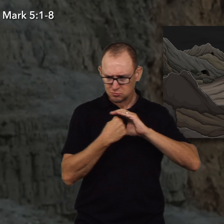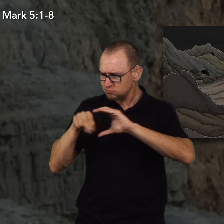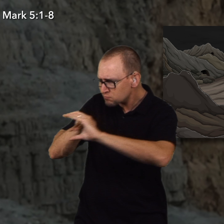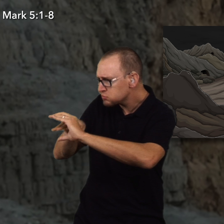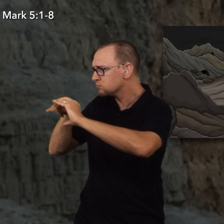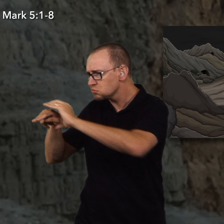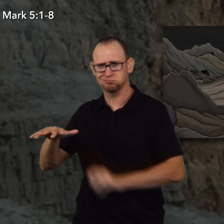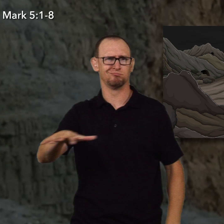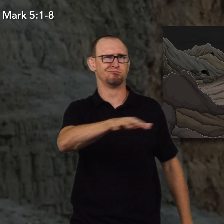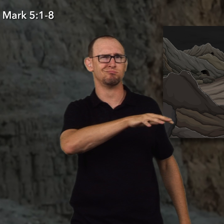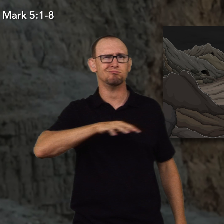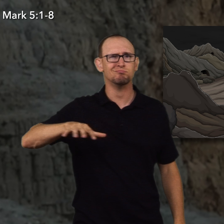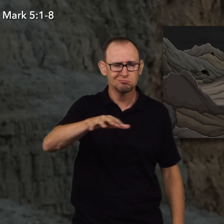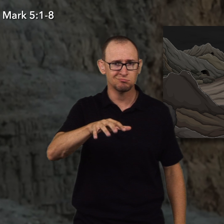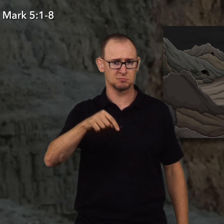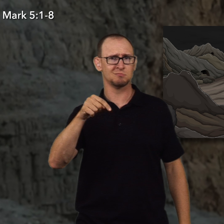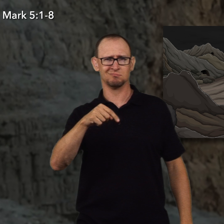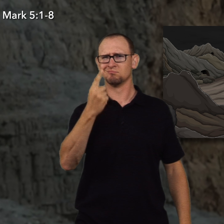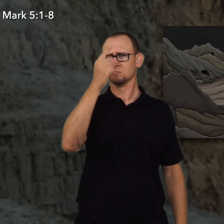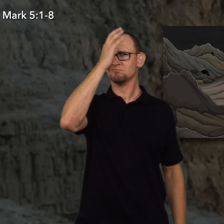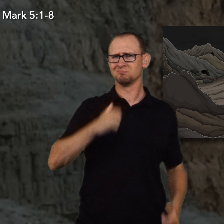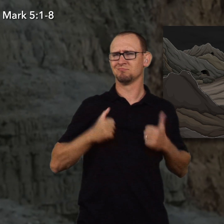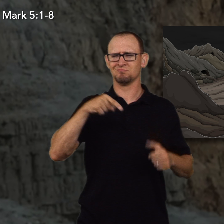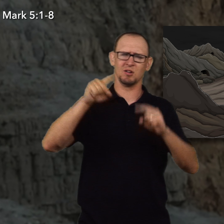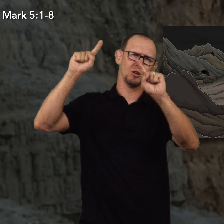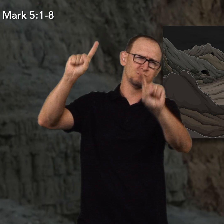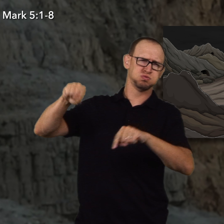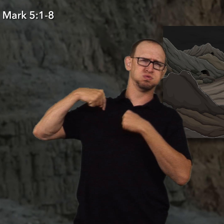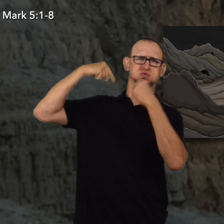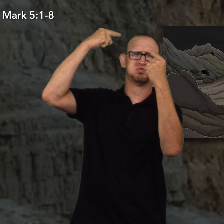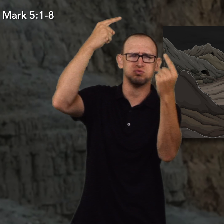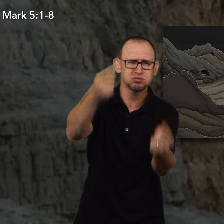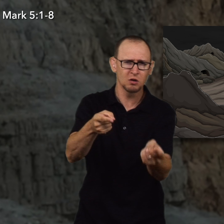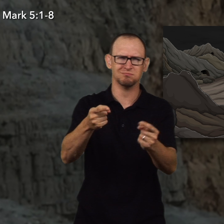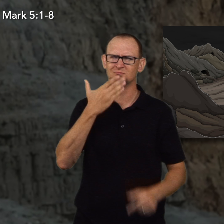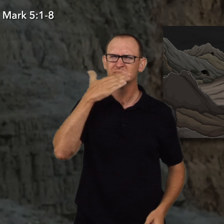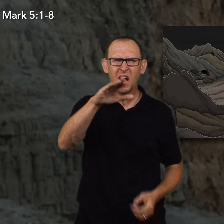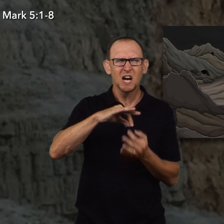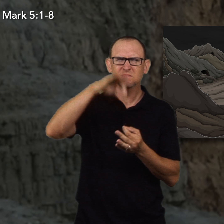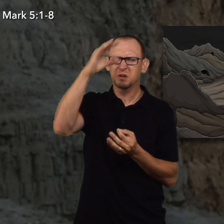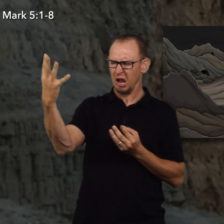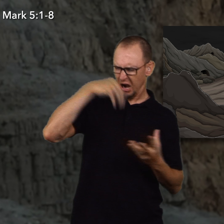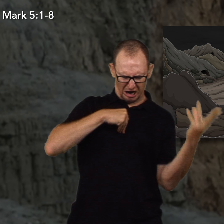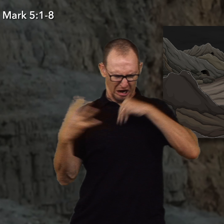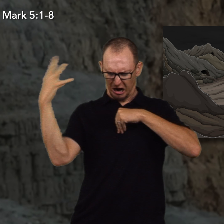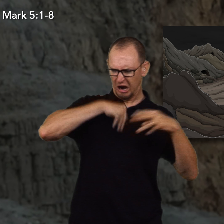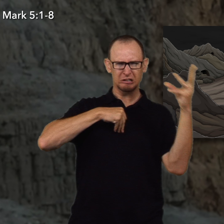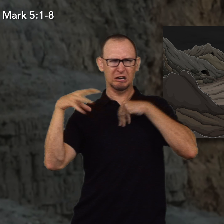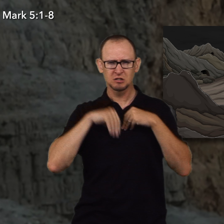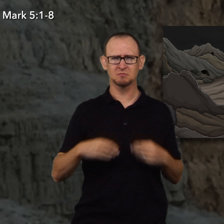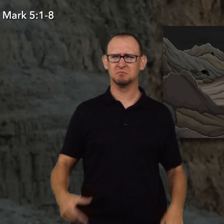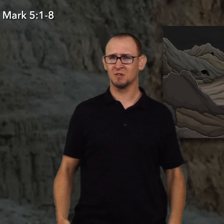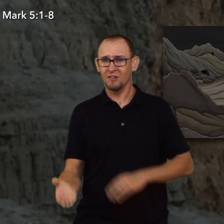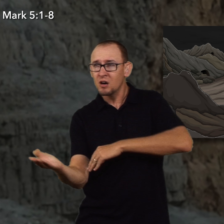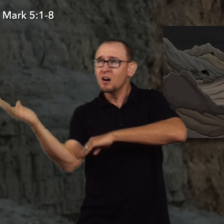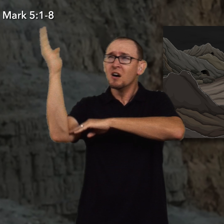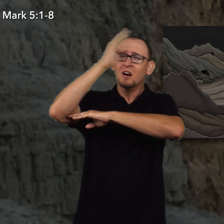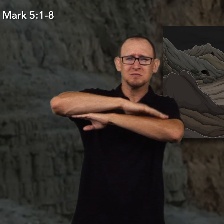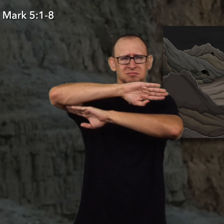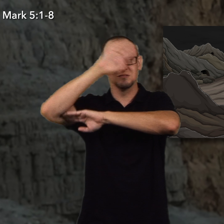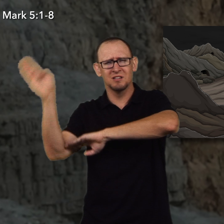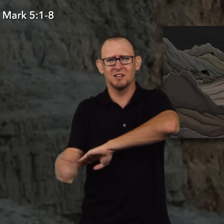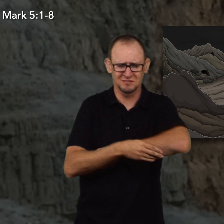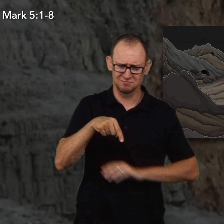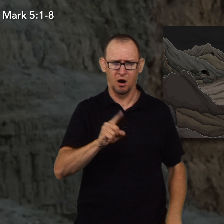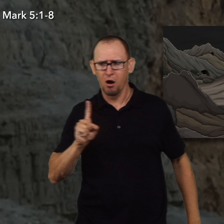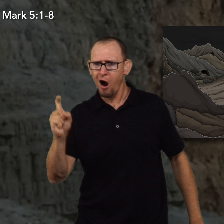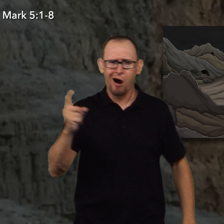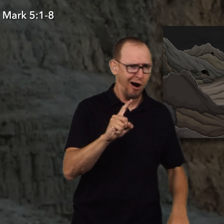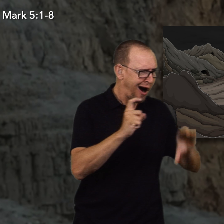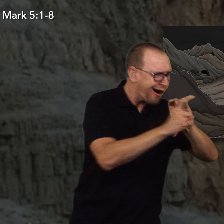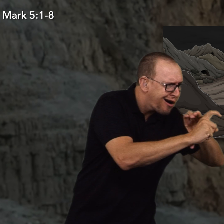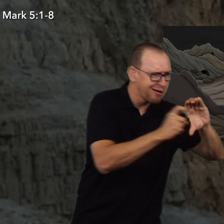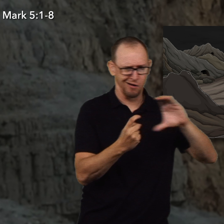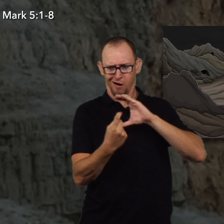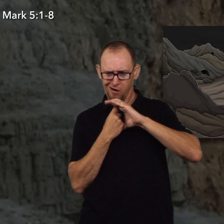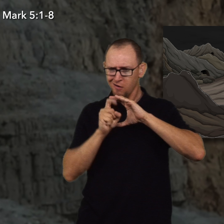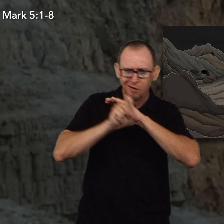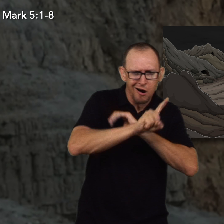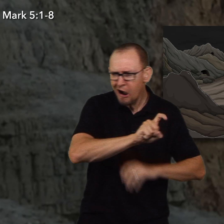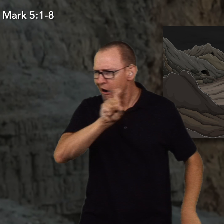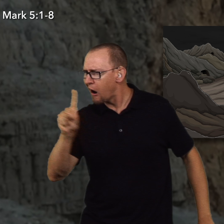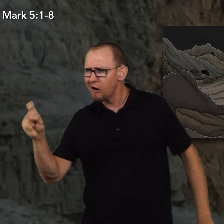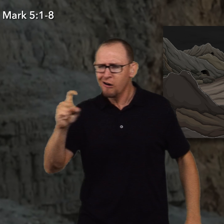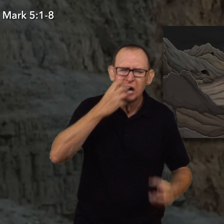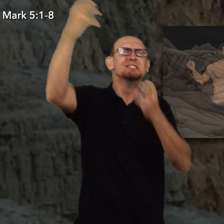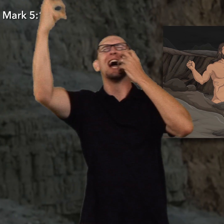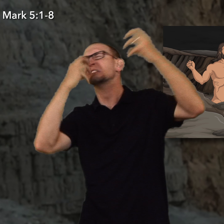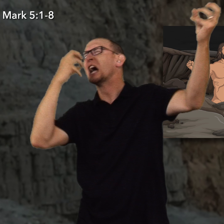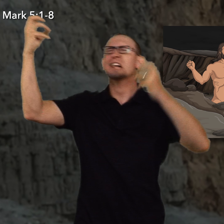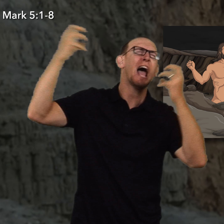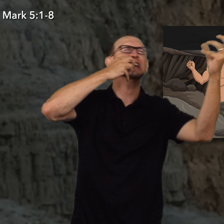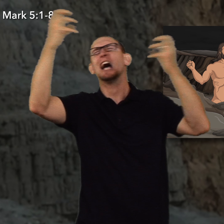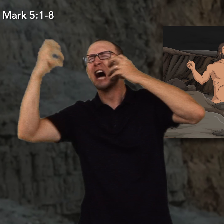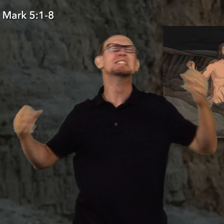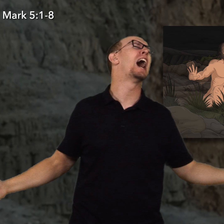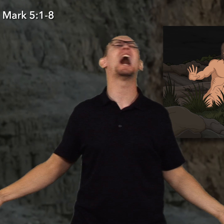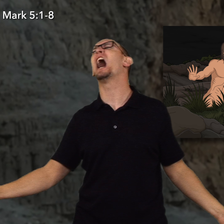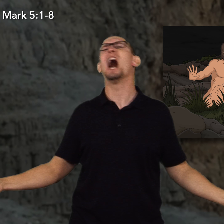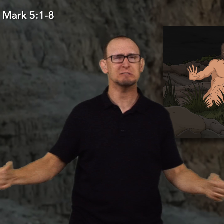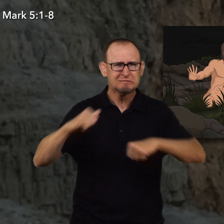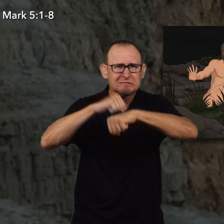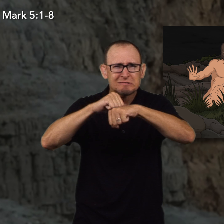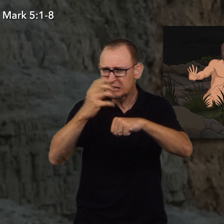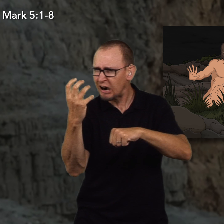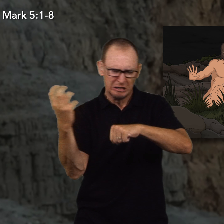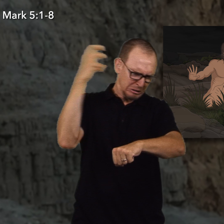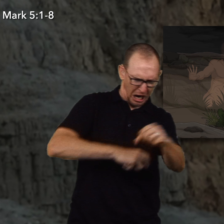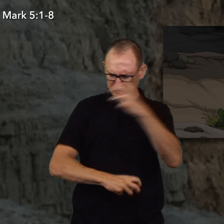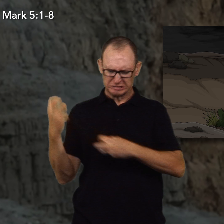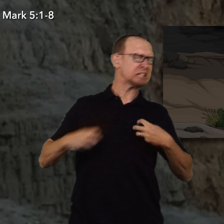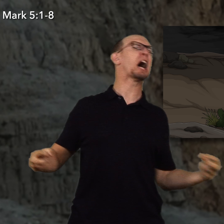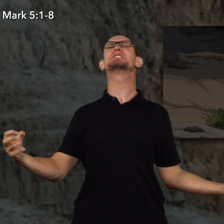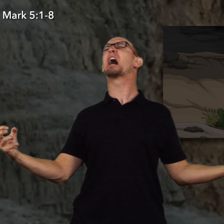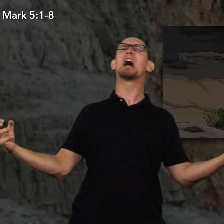This man had been living in the tombs and could no longer be restrained, even with chains.